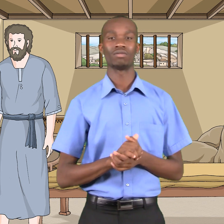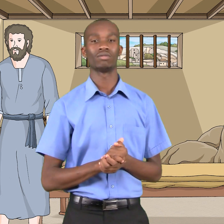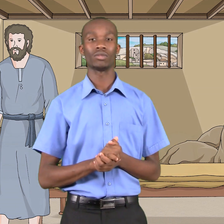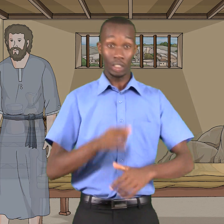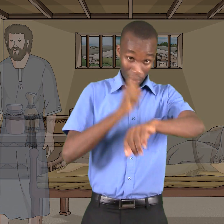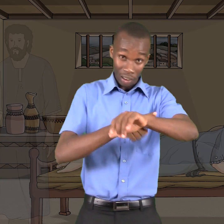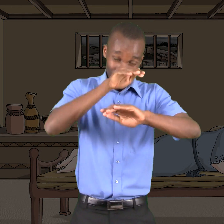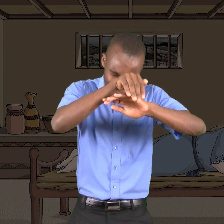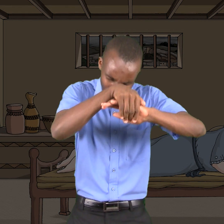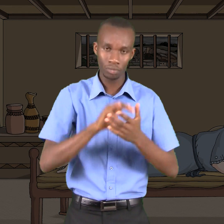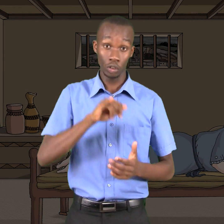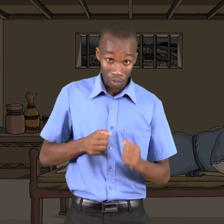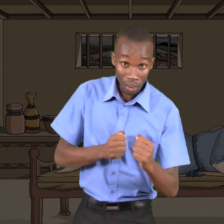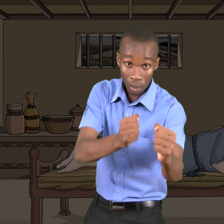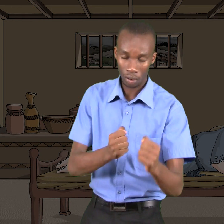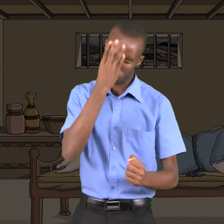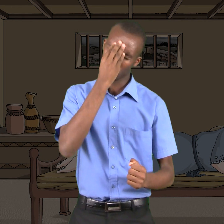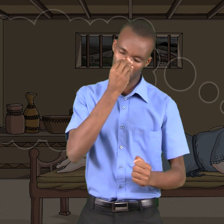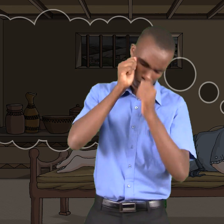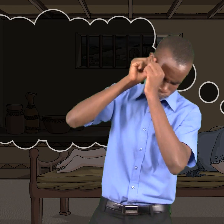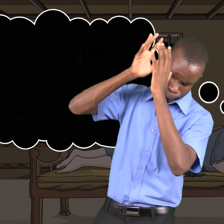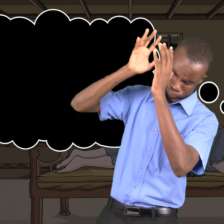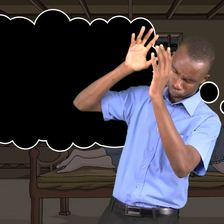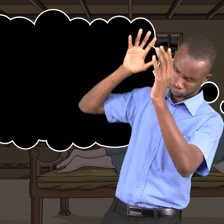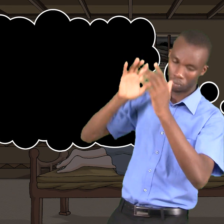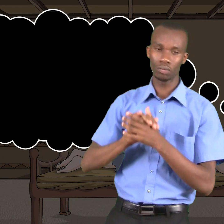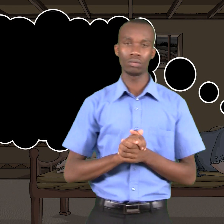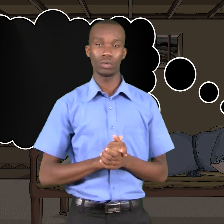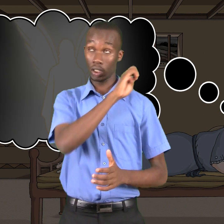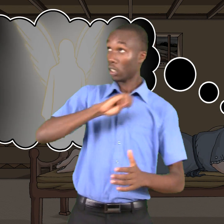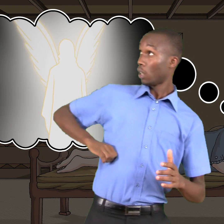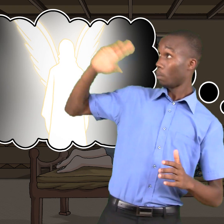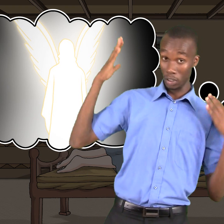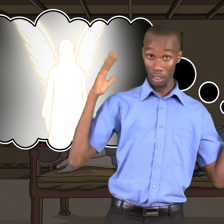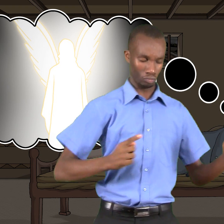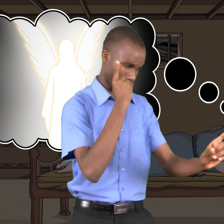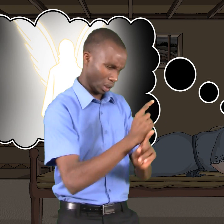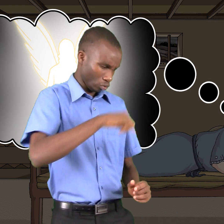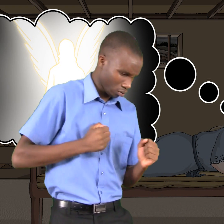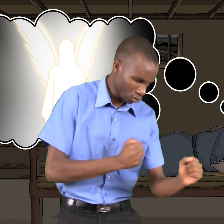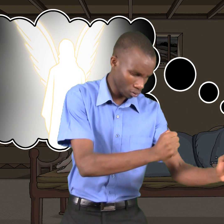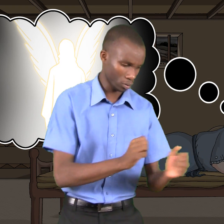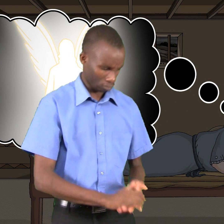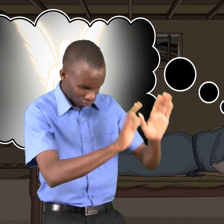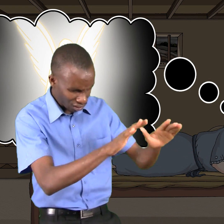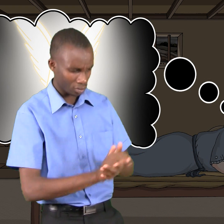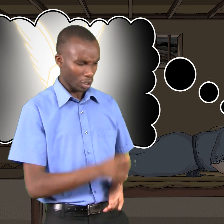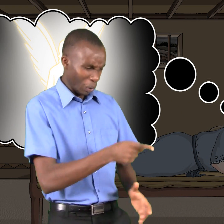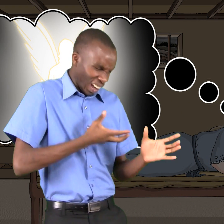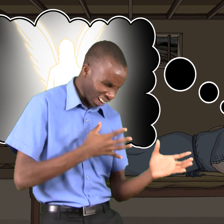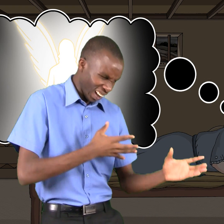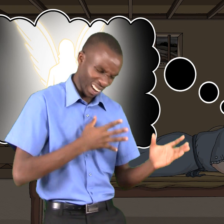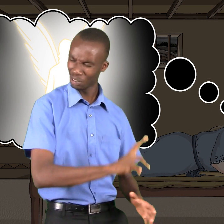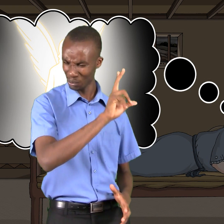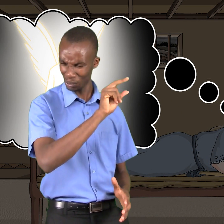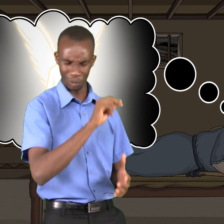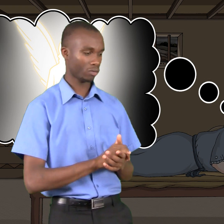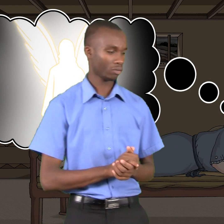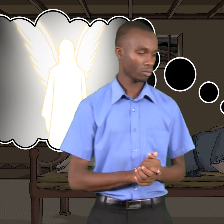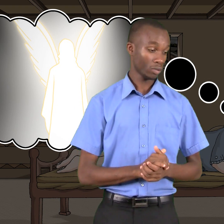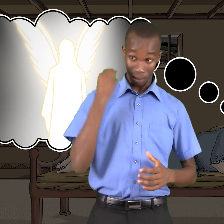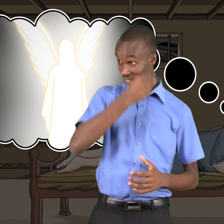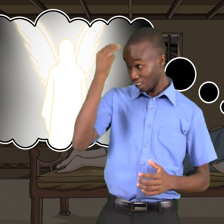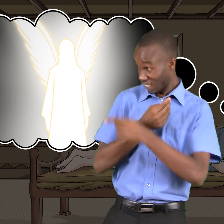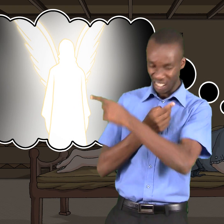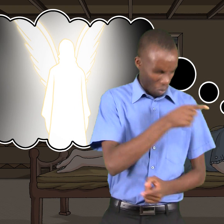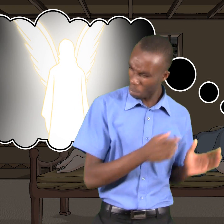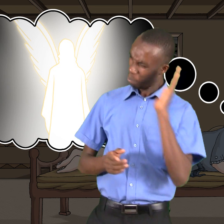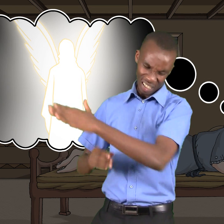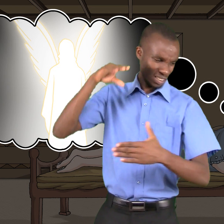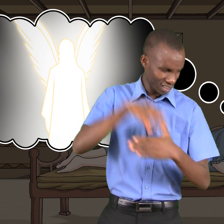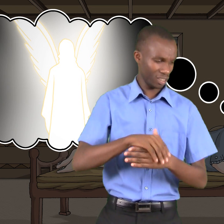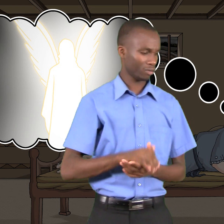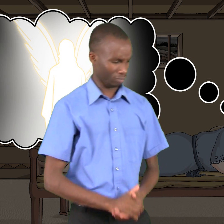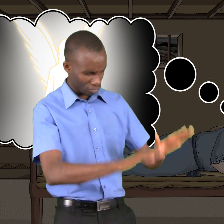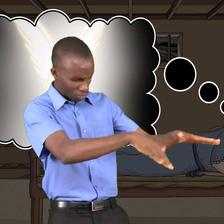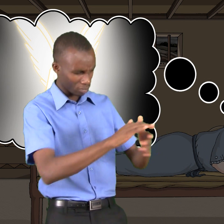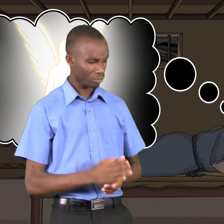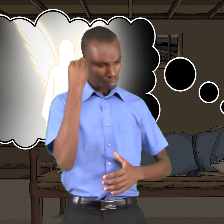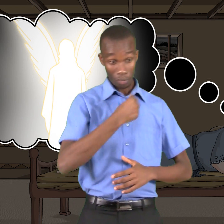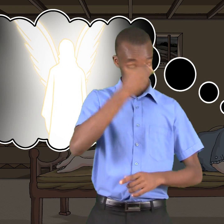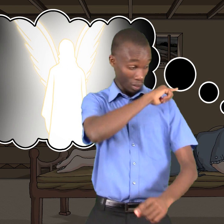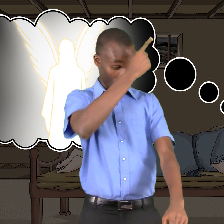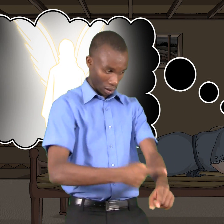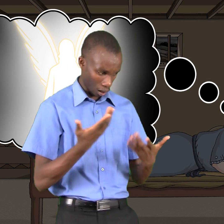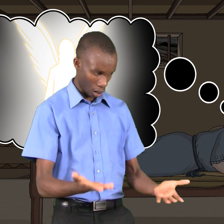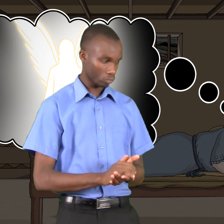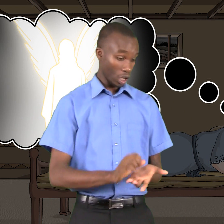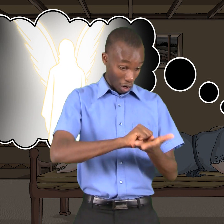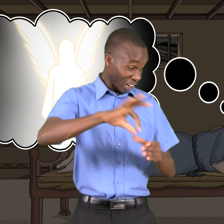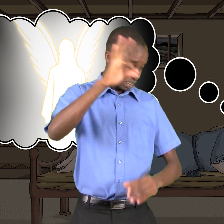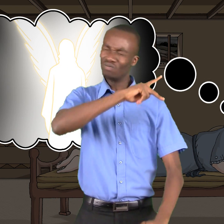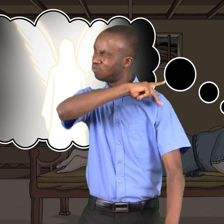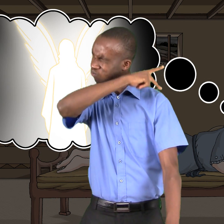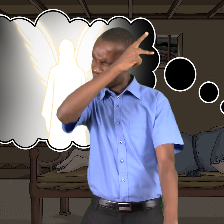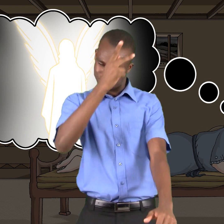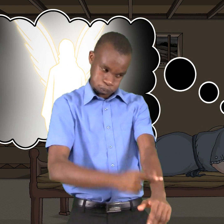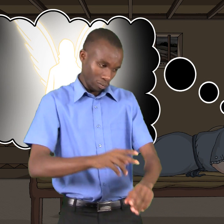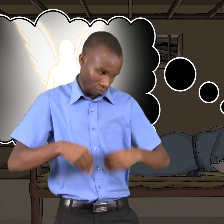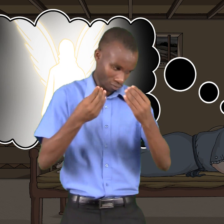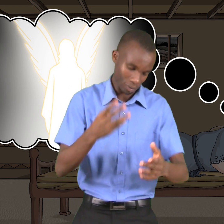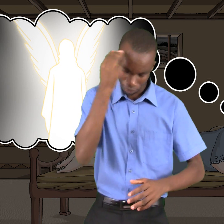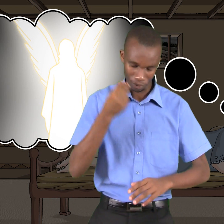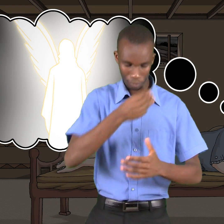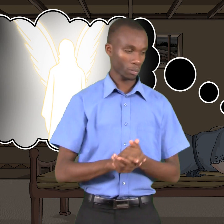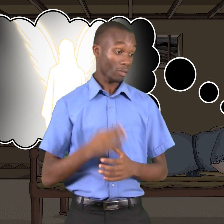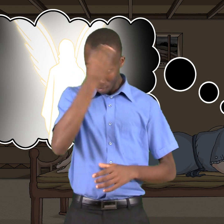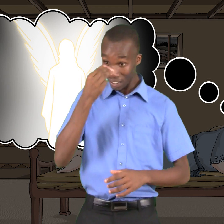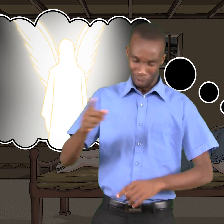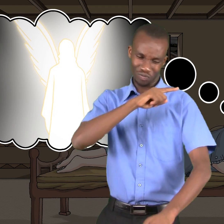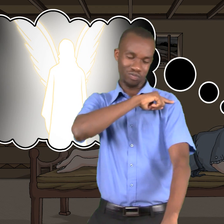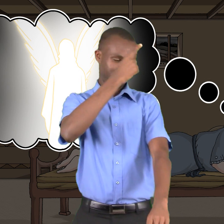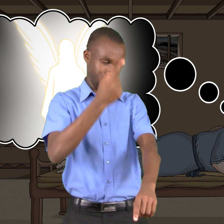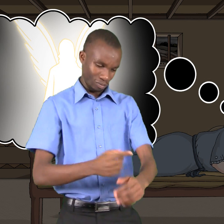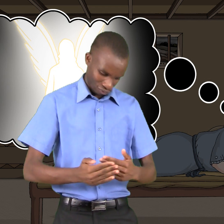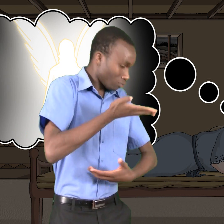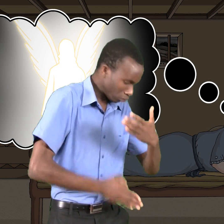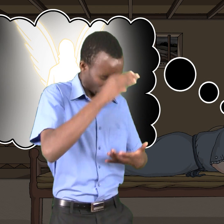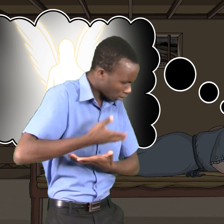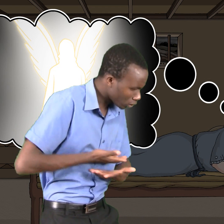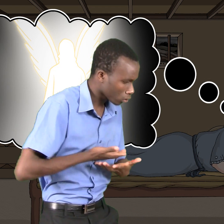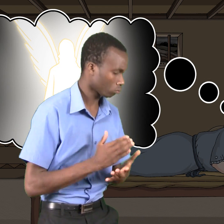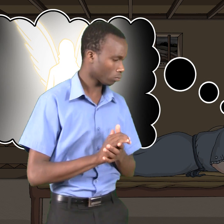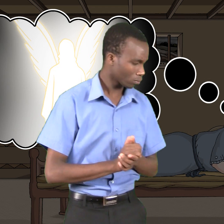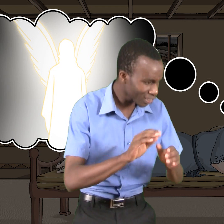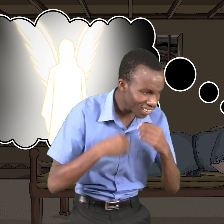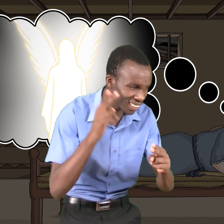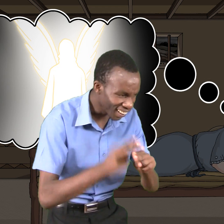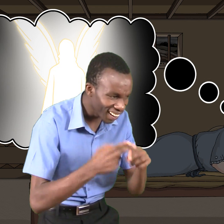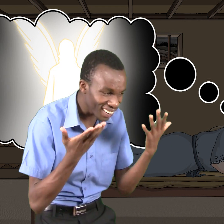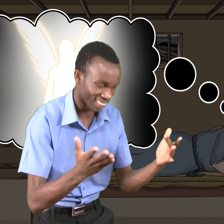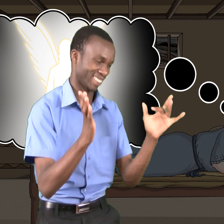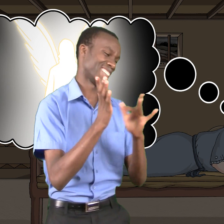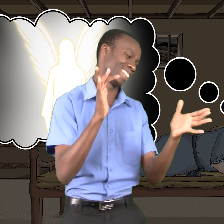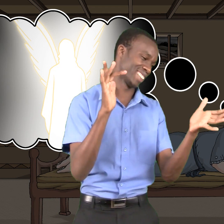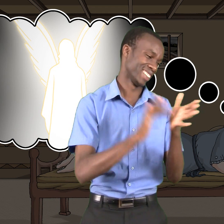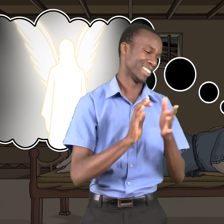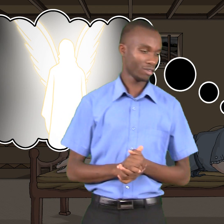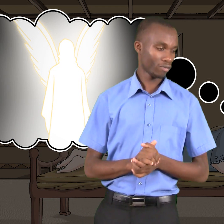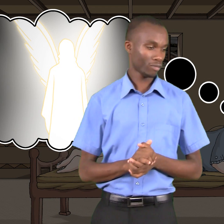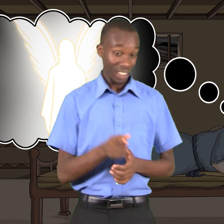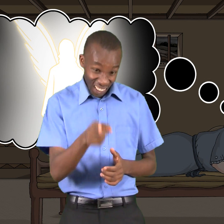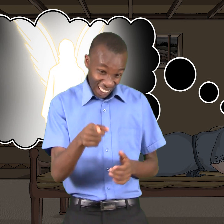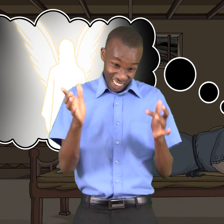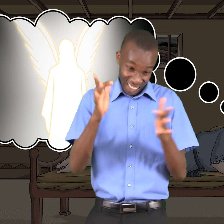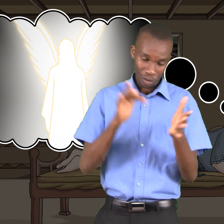But after he had pondered these things, an angel of the Lord appeared to him in a dream and said, “Joseph, son of David, do not be afraid to embrace Mary as your wife, for the One conceived in her is from the Holy Spirit.